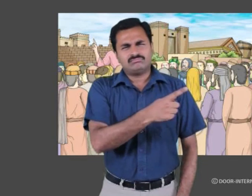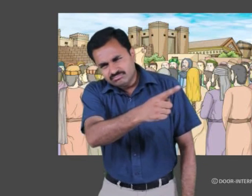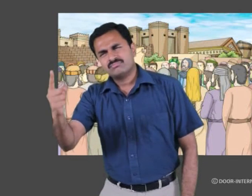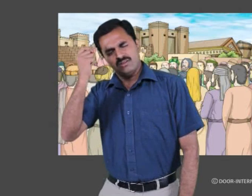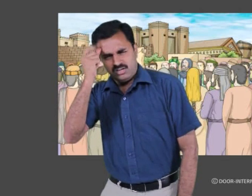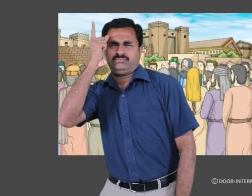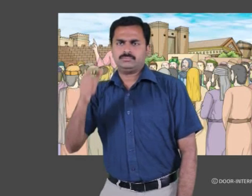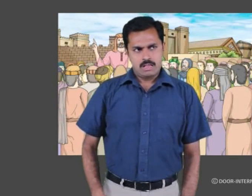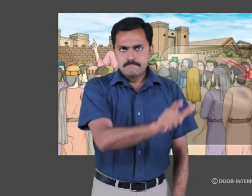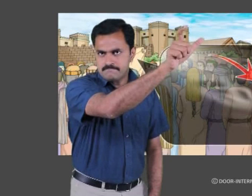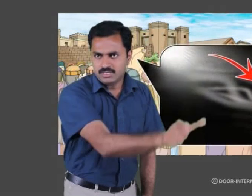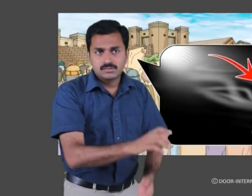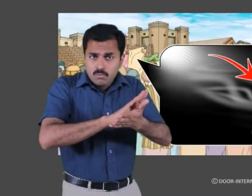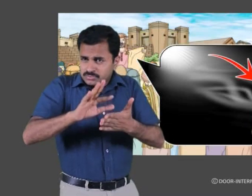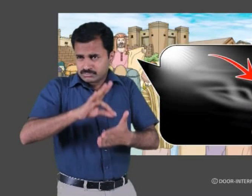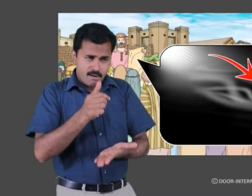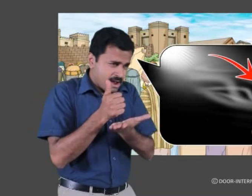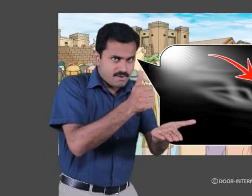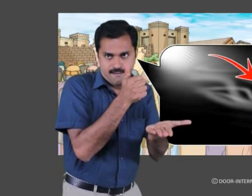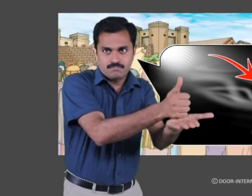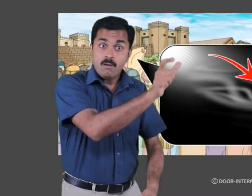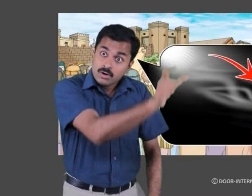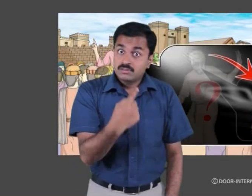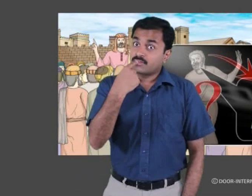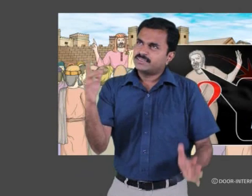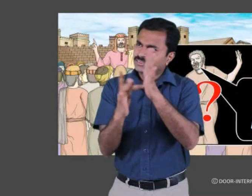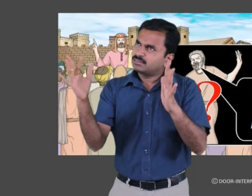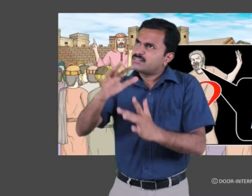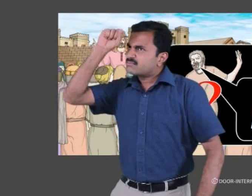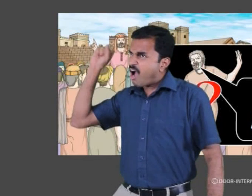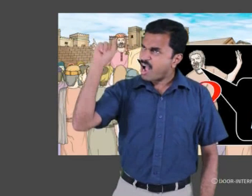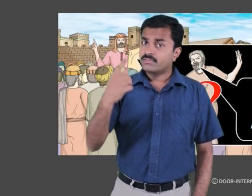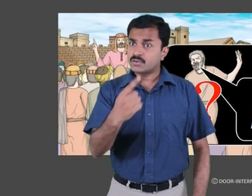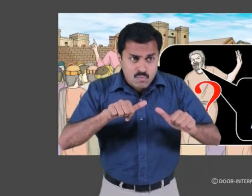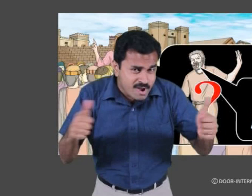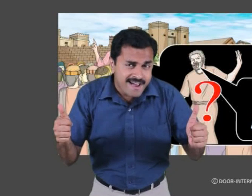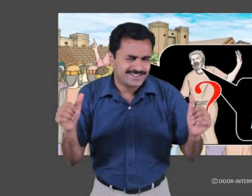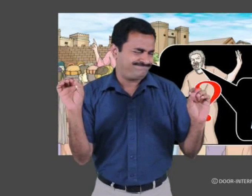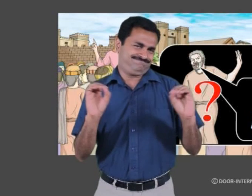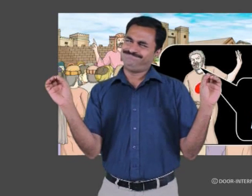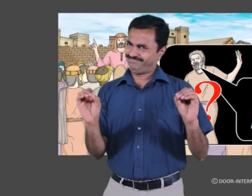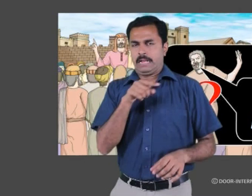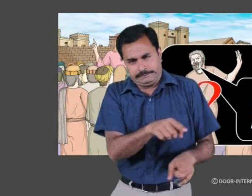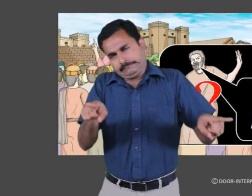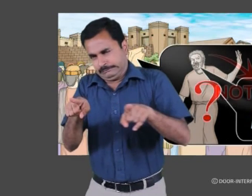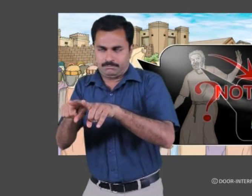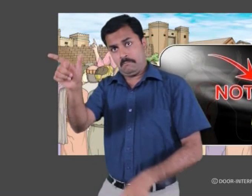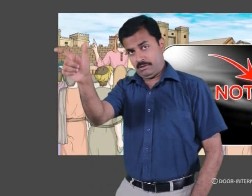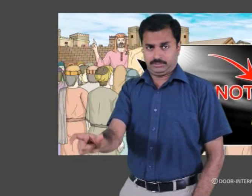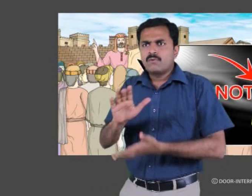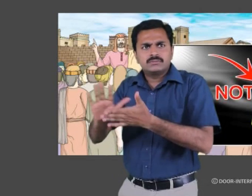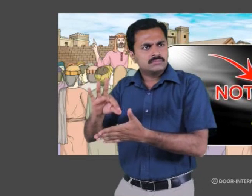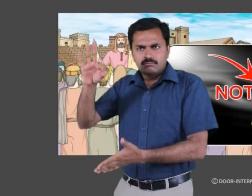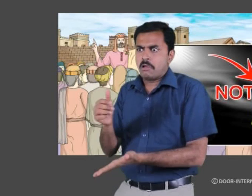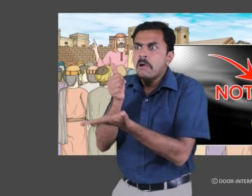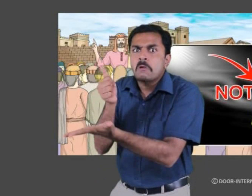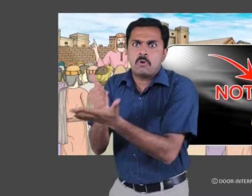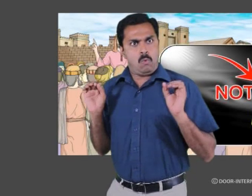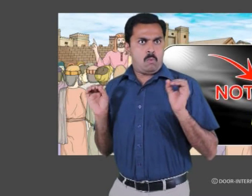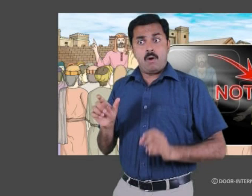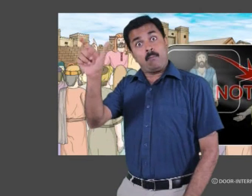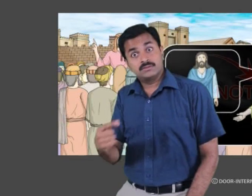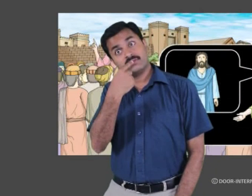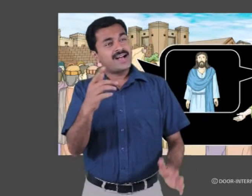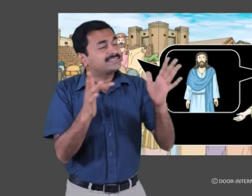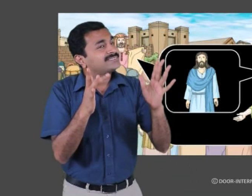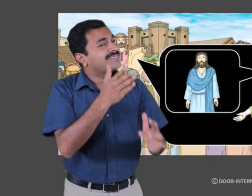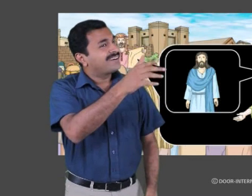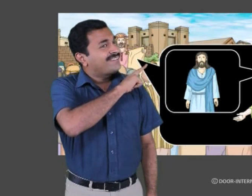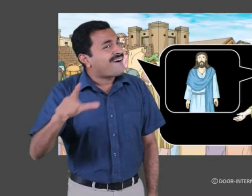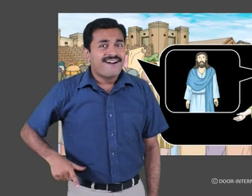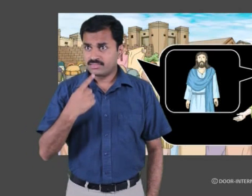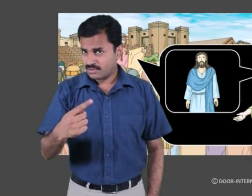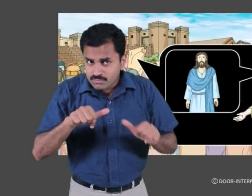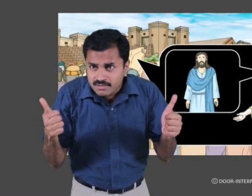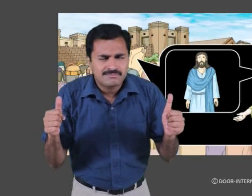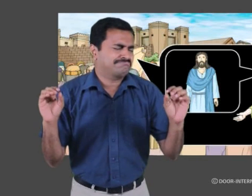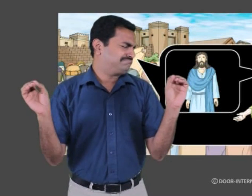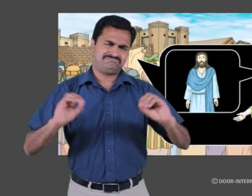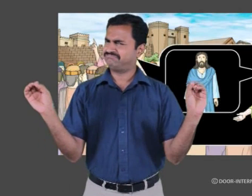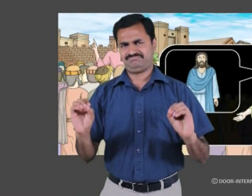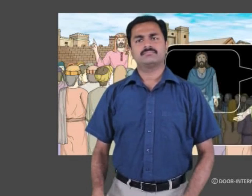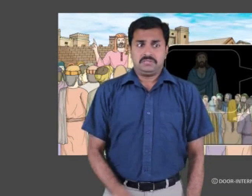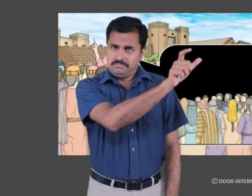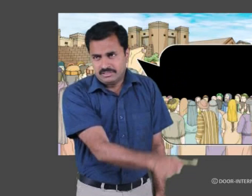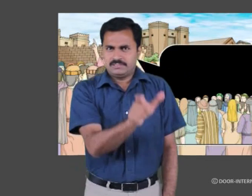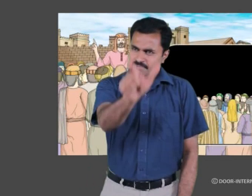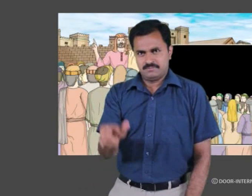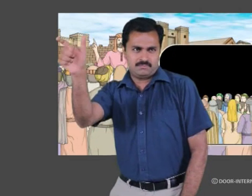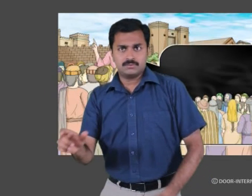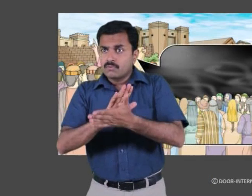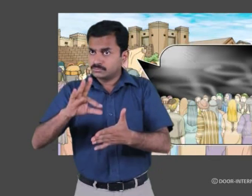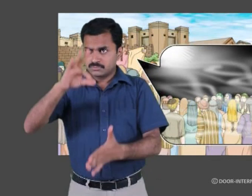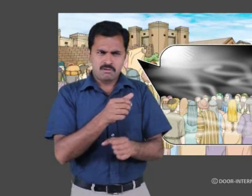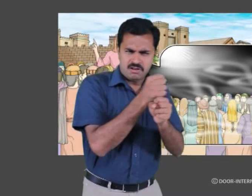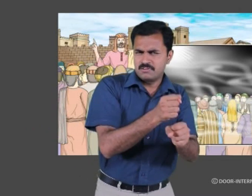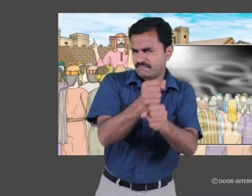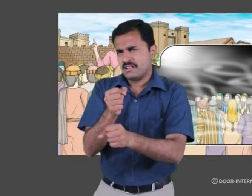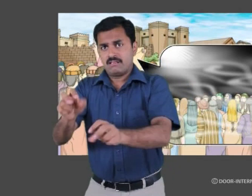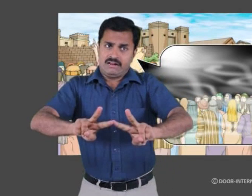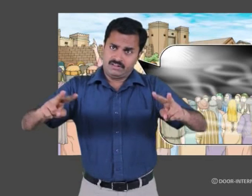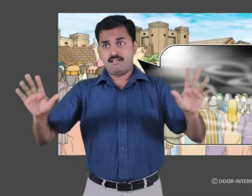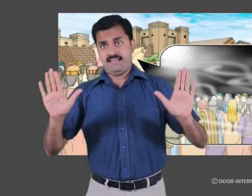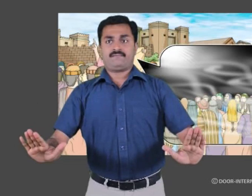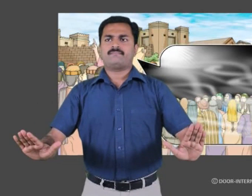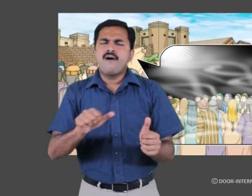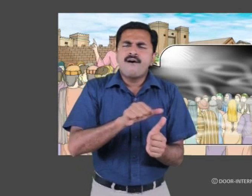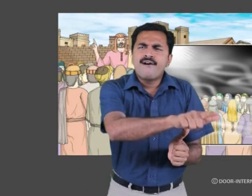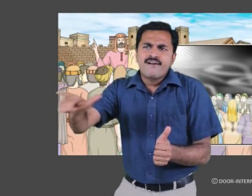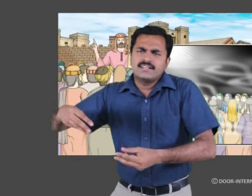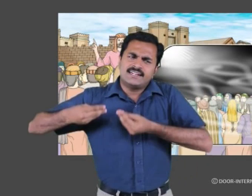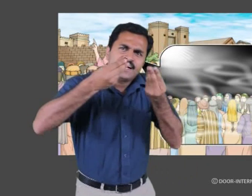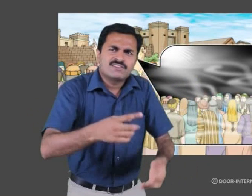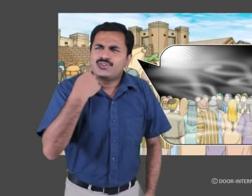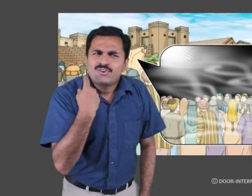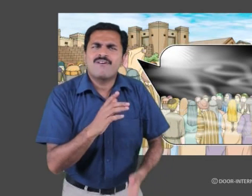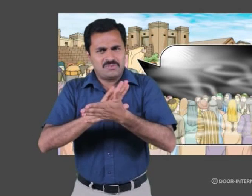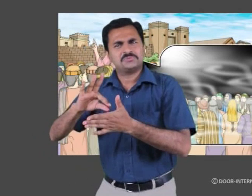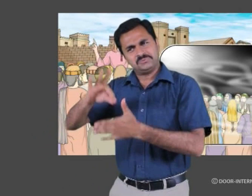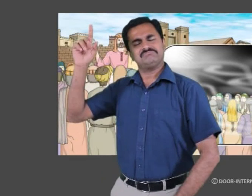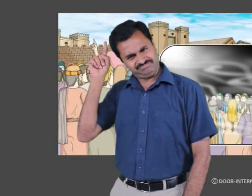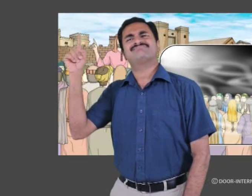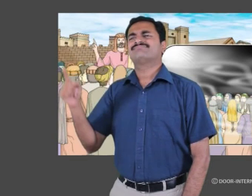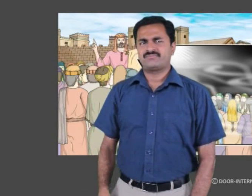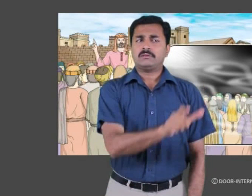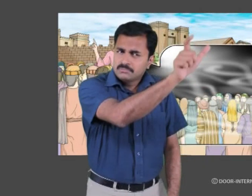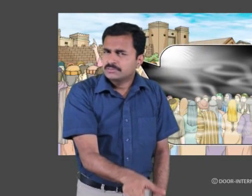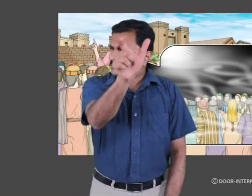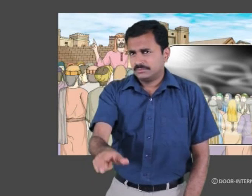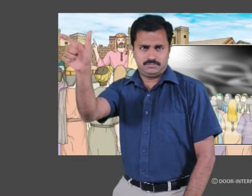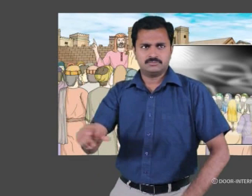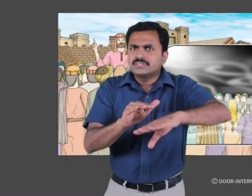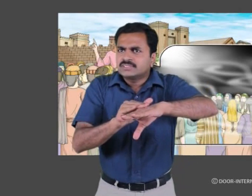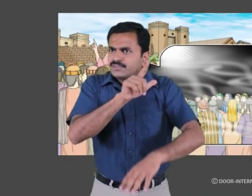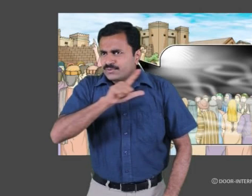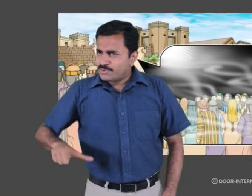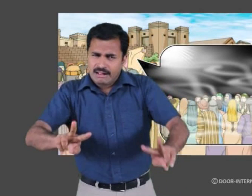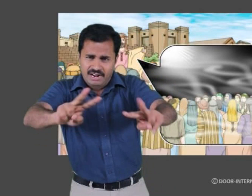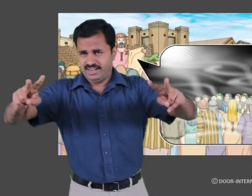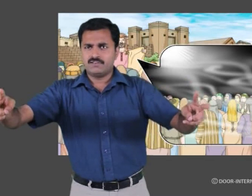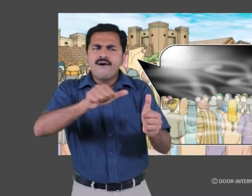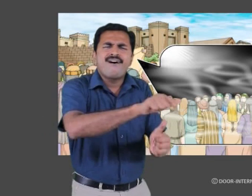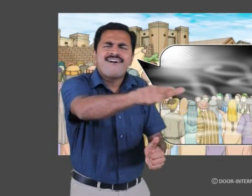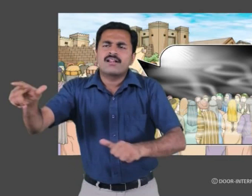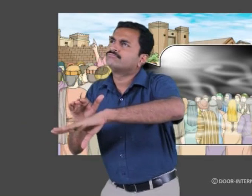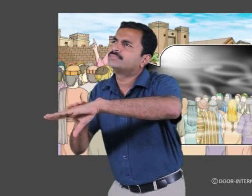Therefore I inform you that no one who is speaking by the Spirit of God says, “Jesus be cursed,” and no one can say, “Jesus is Lord,” except by the Holy Spirit. There are different gifts, but the same Spirit.